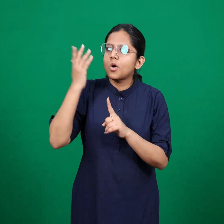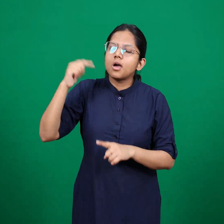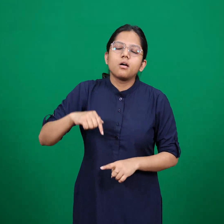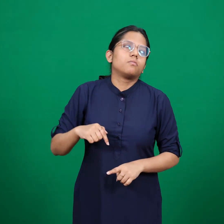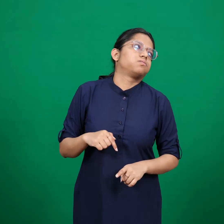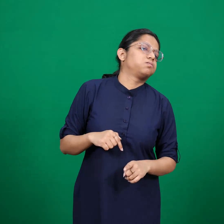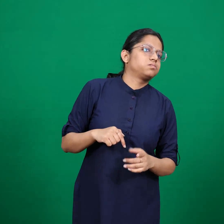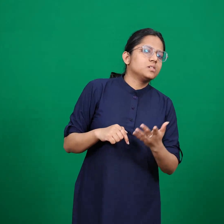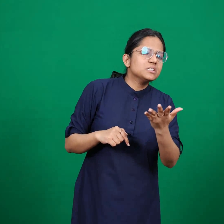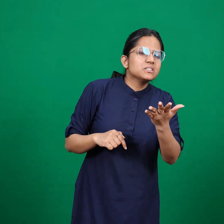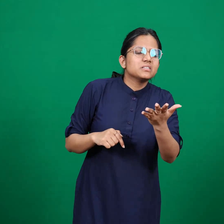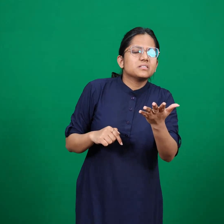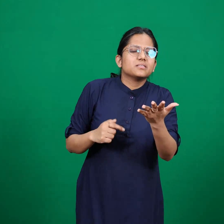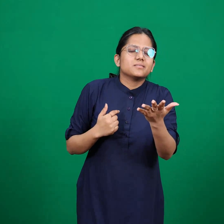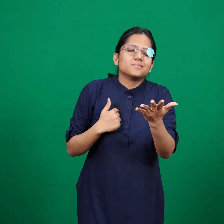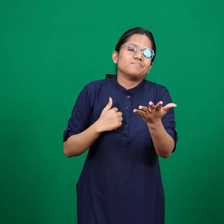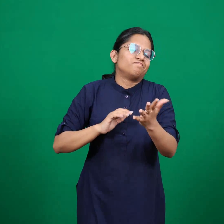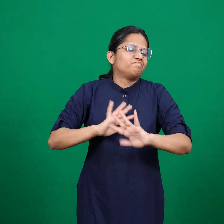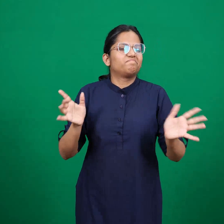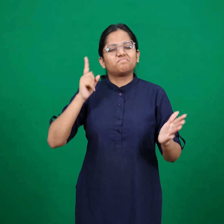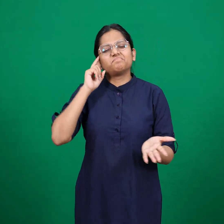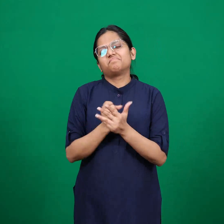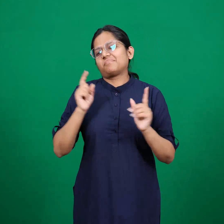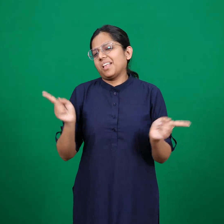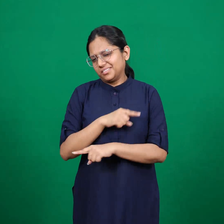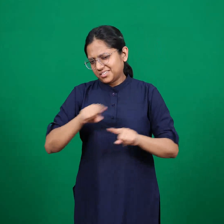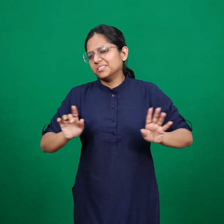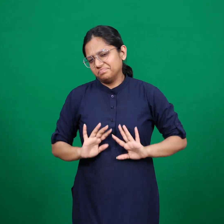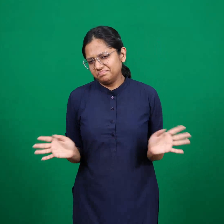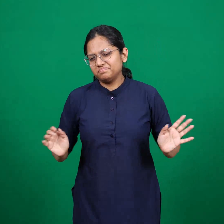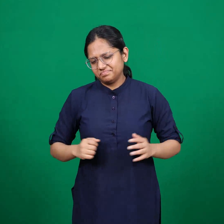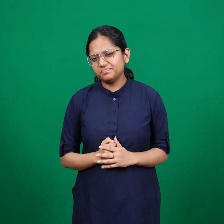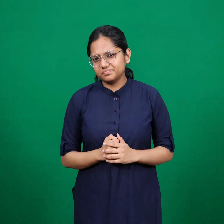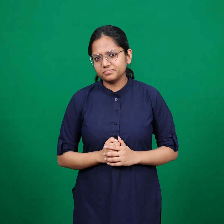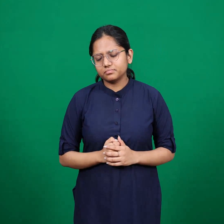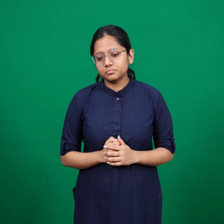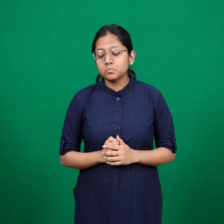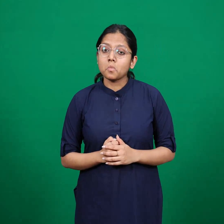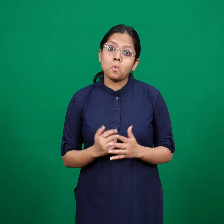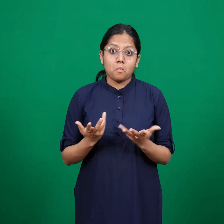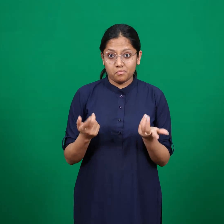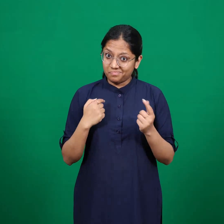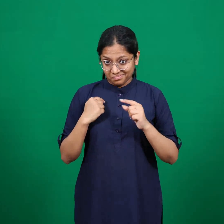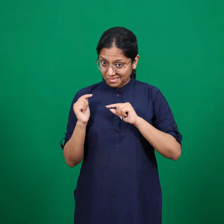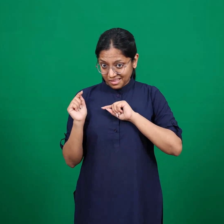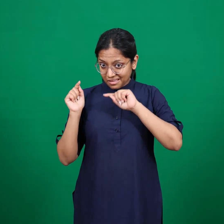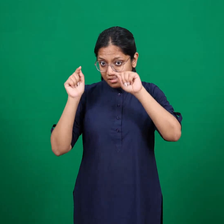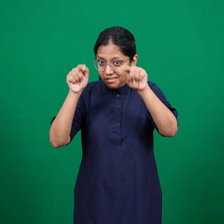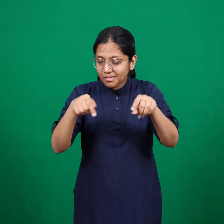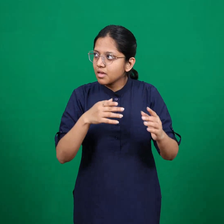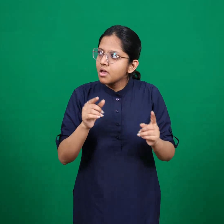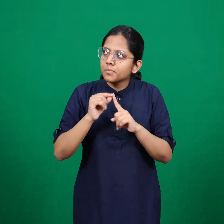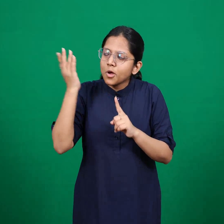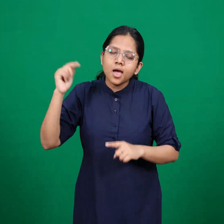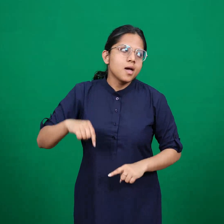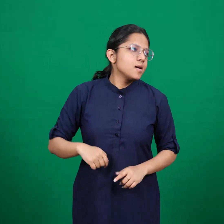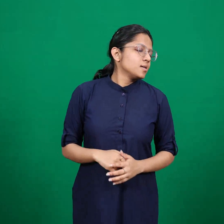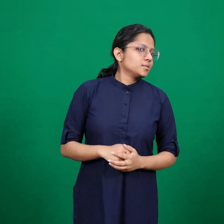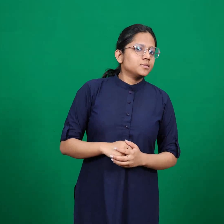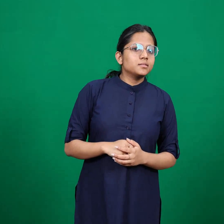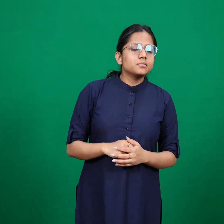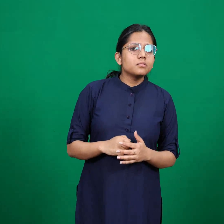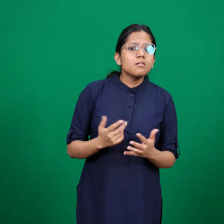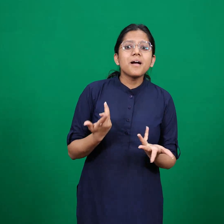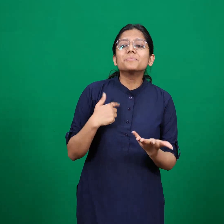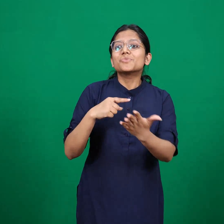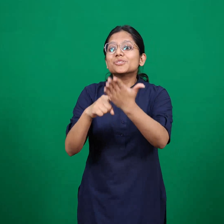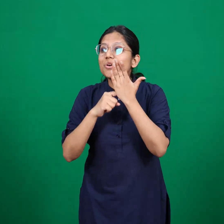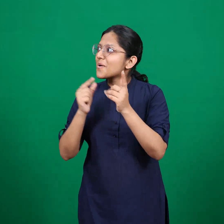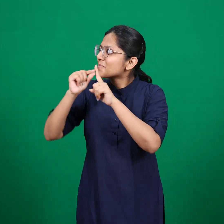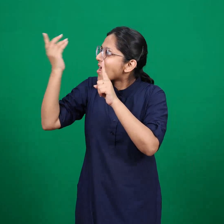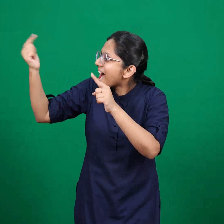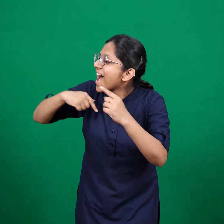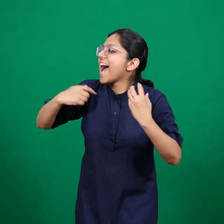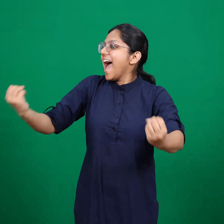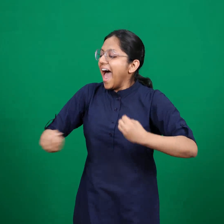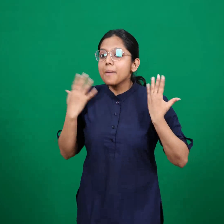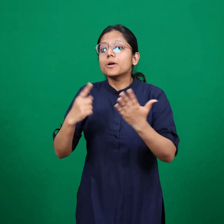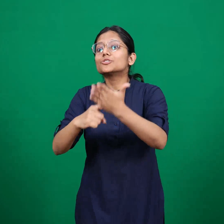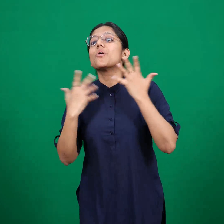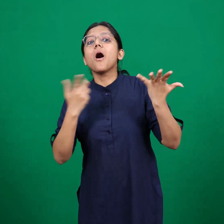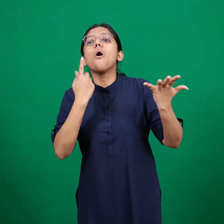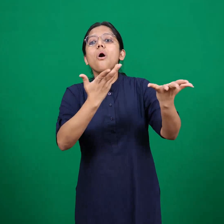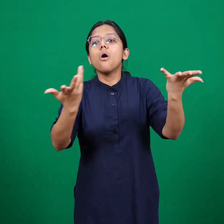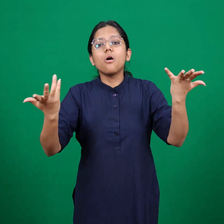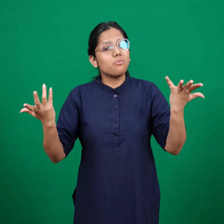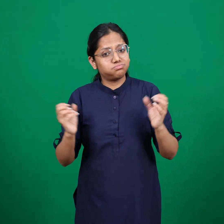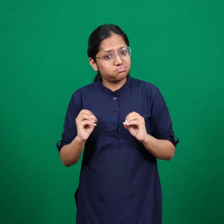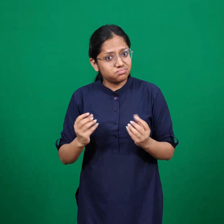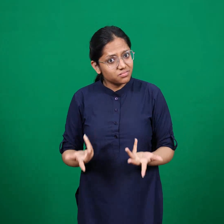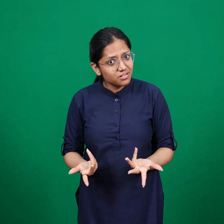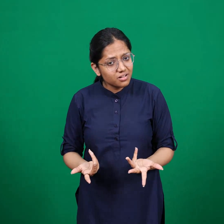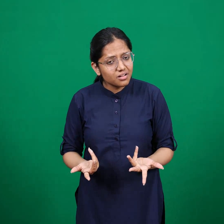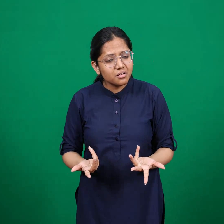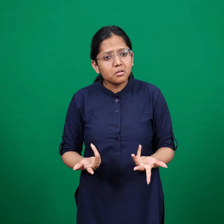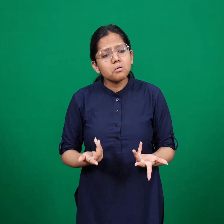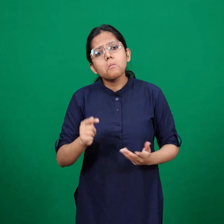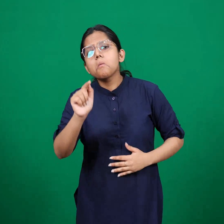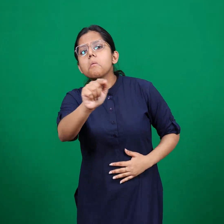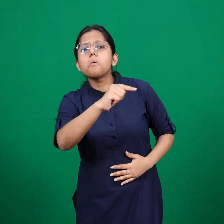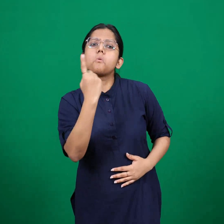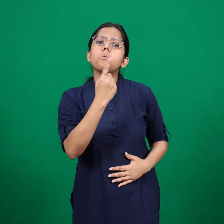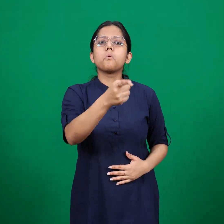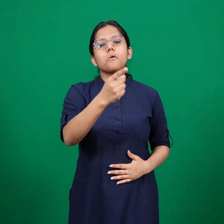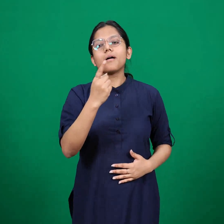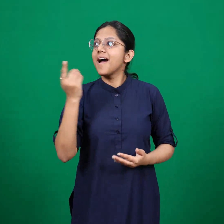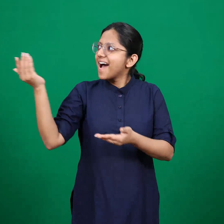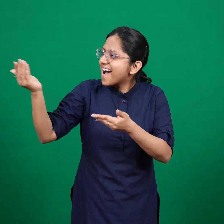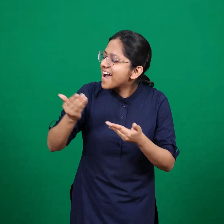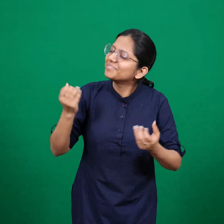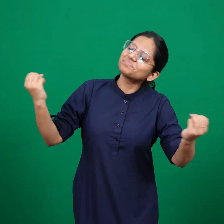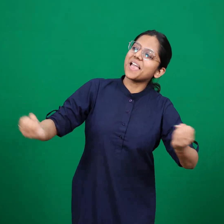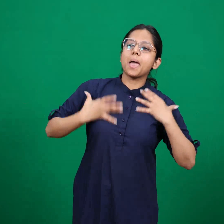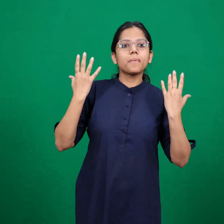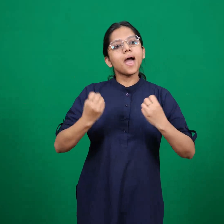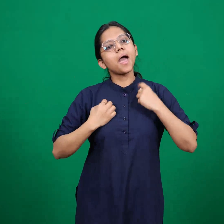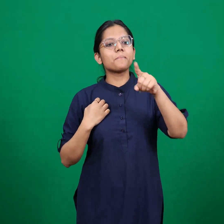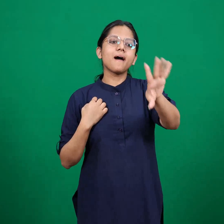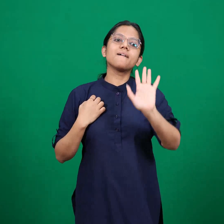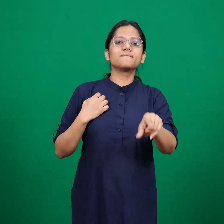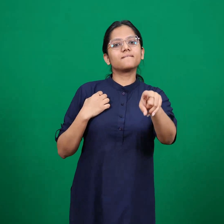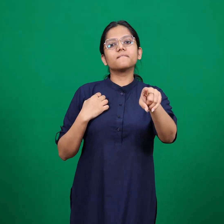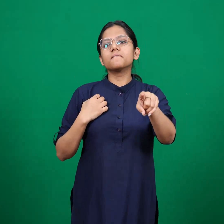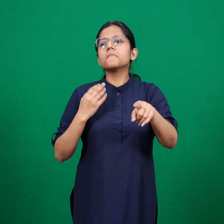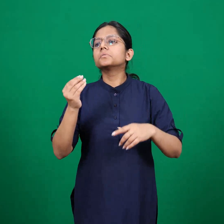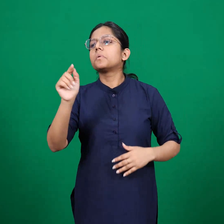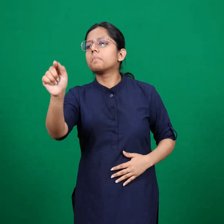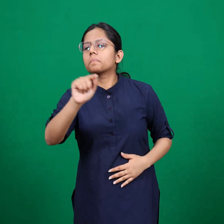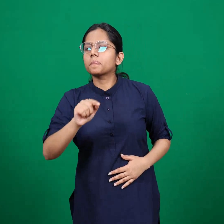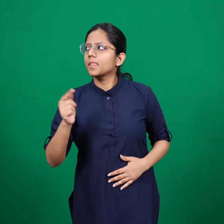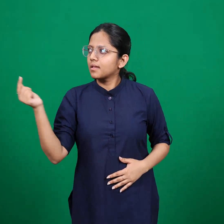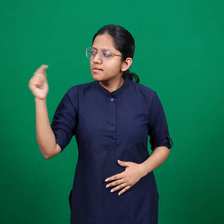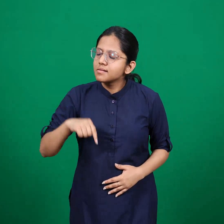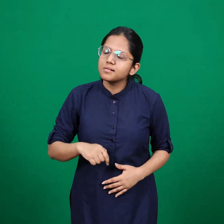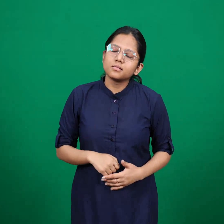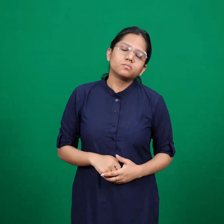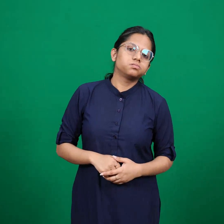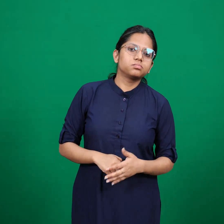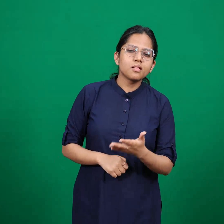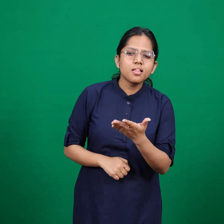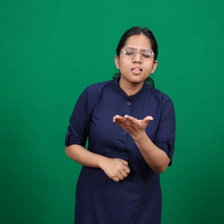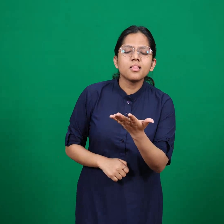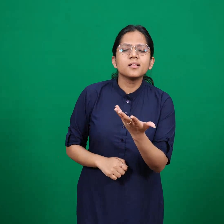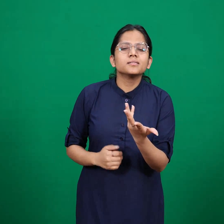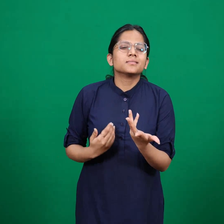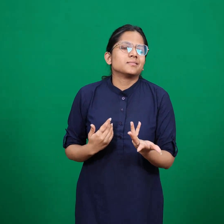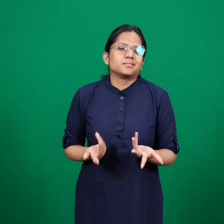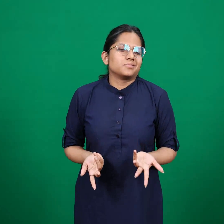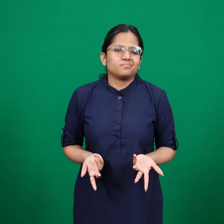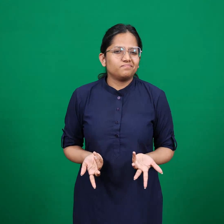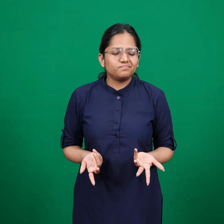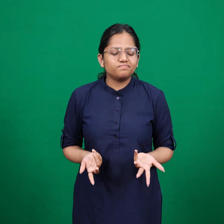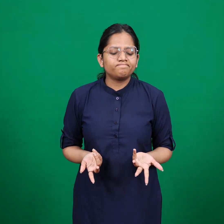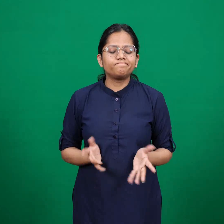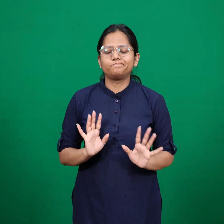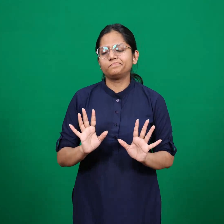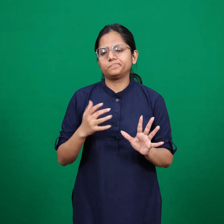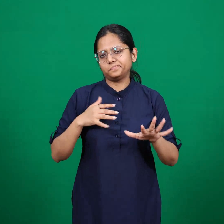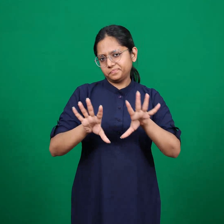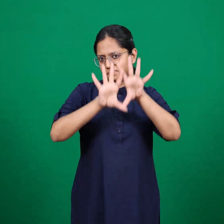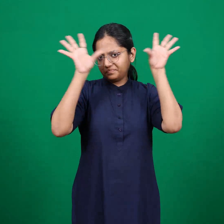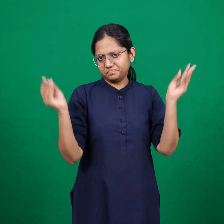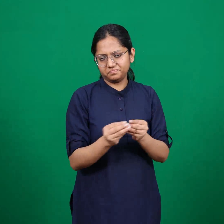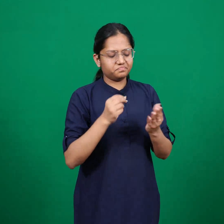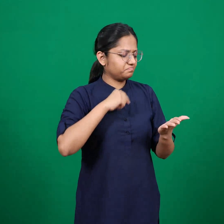For if I grieve you, who is left to cheer me but those whom I have grieved?